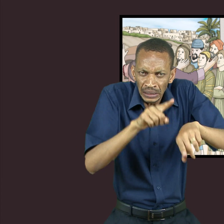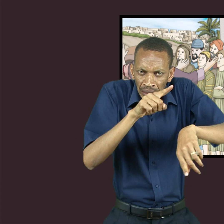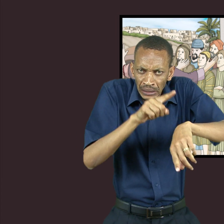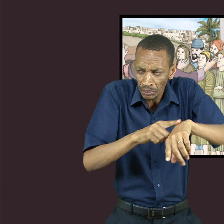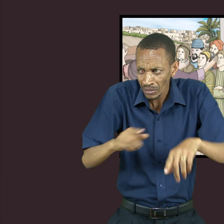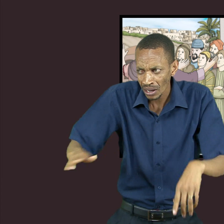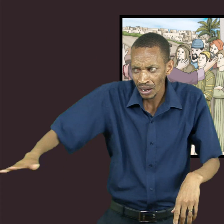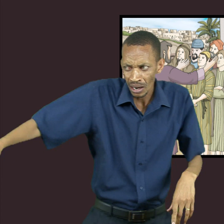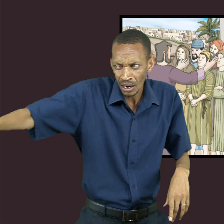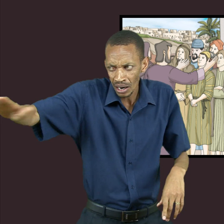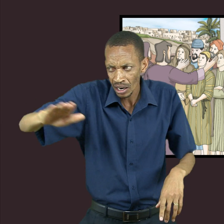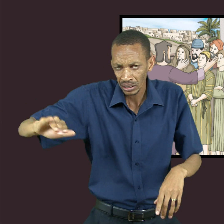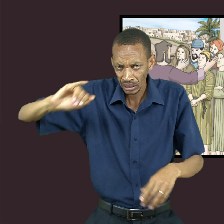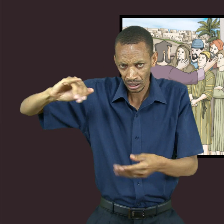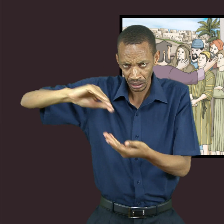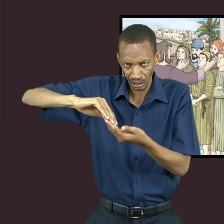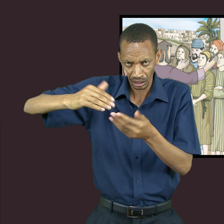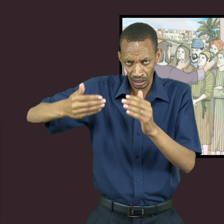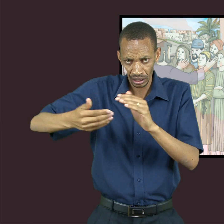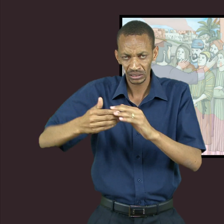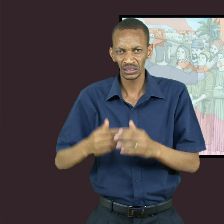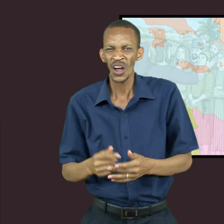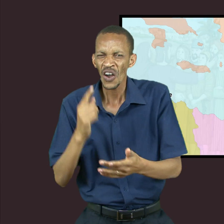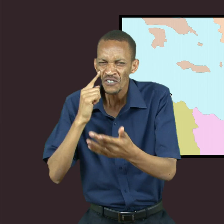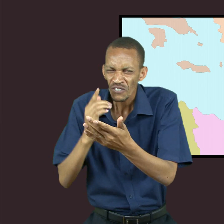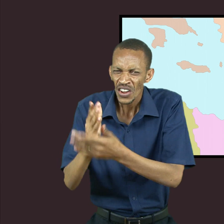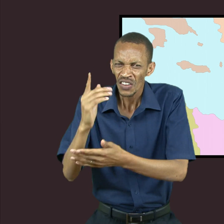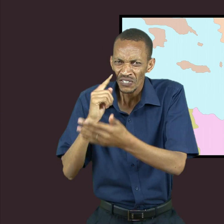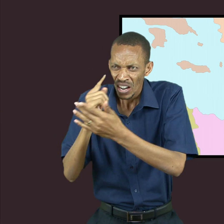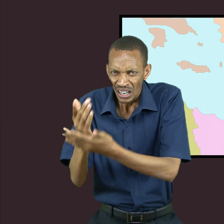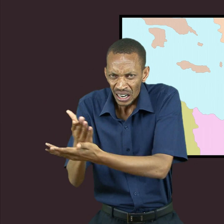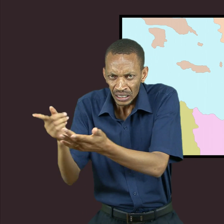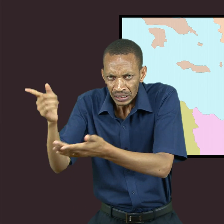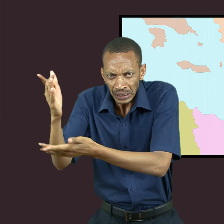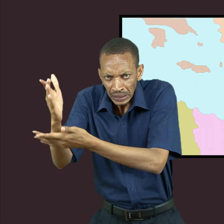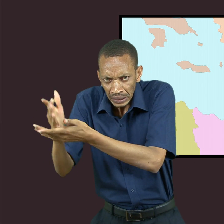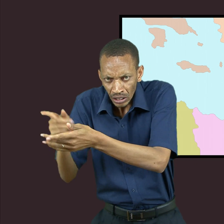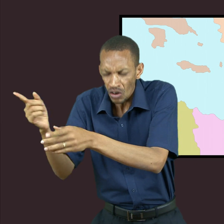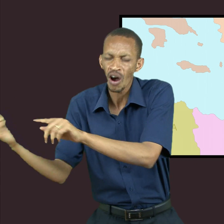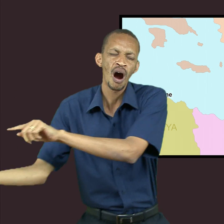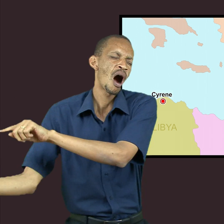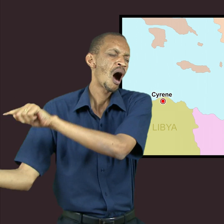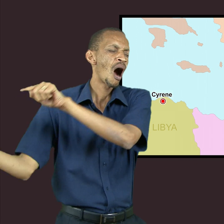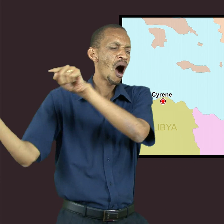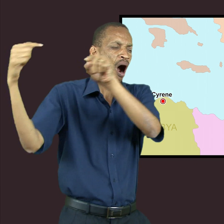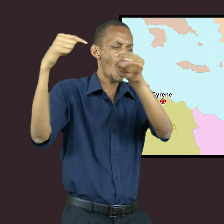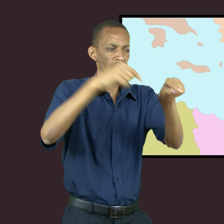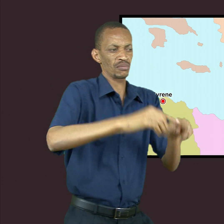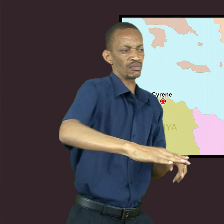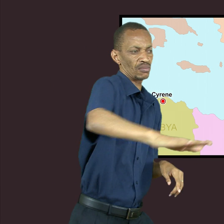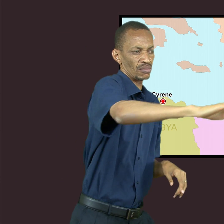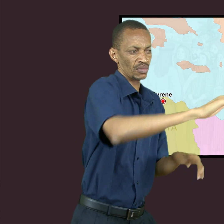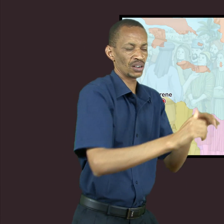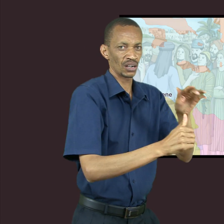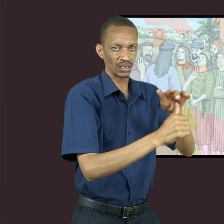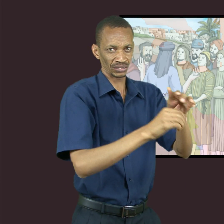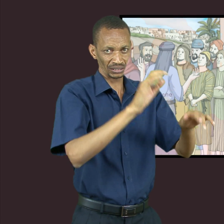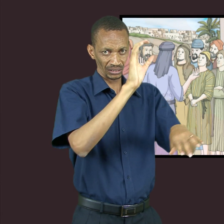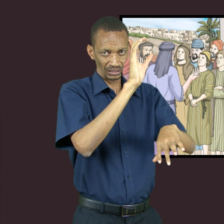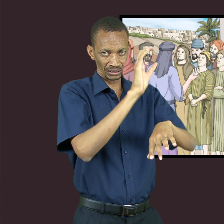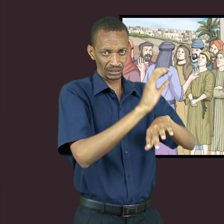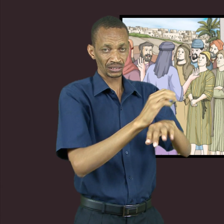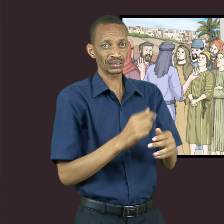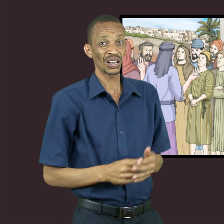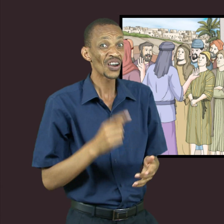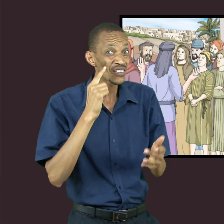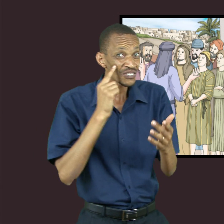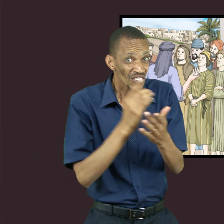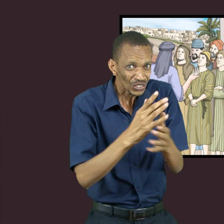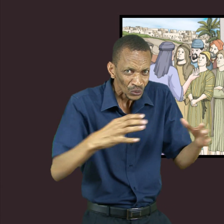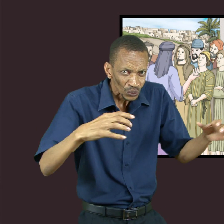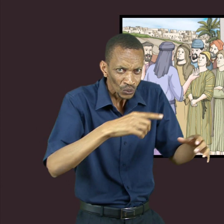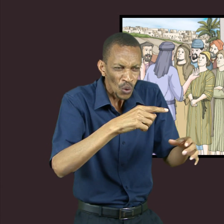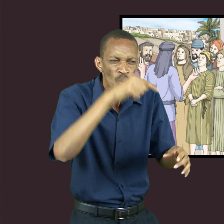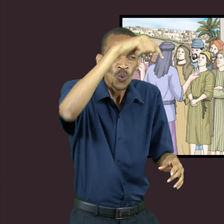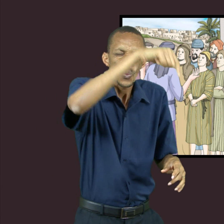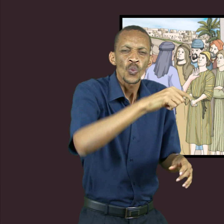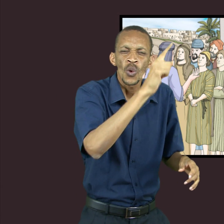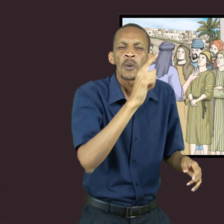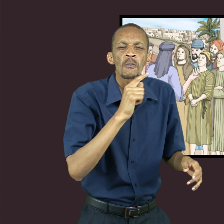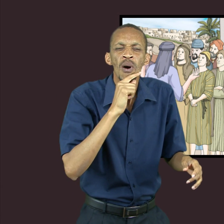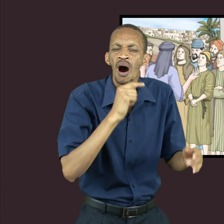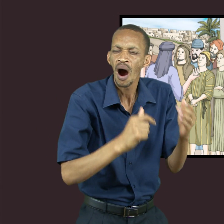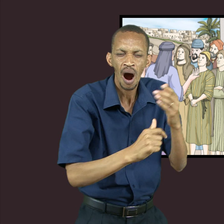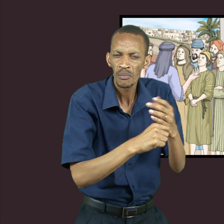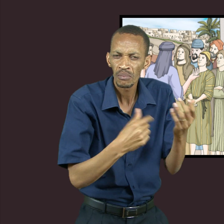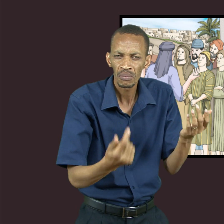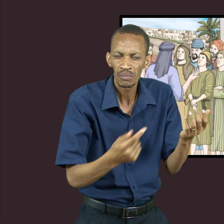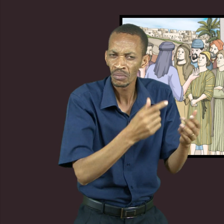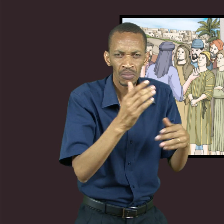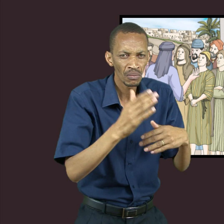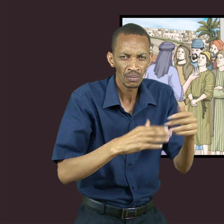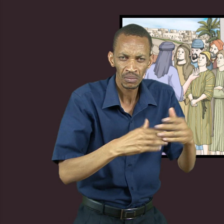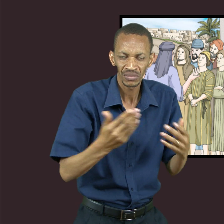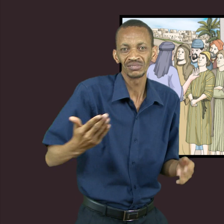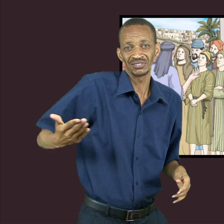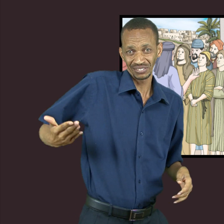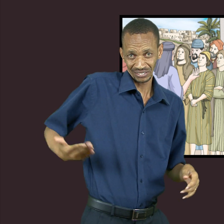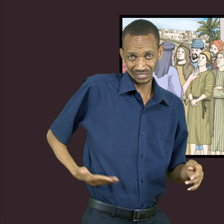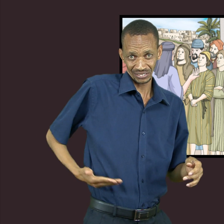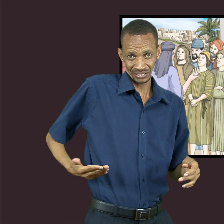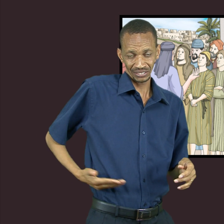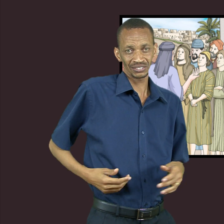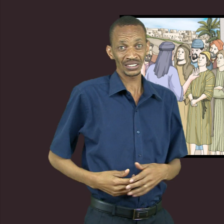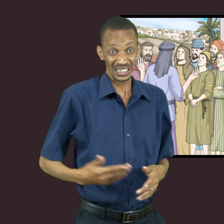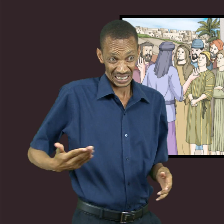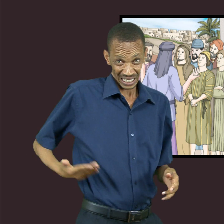In those days some prophets came down from Jerusalem to Antioch.